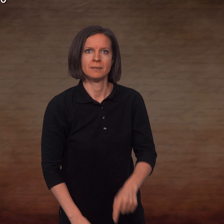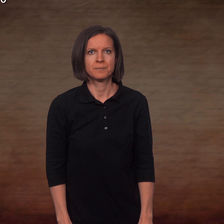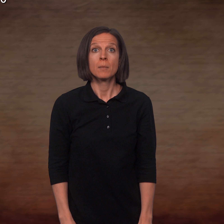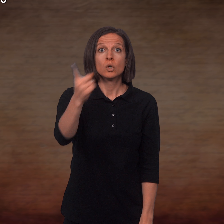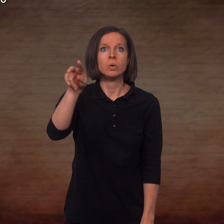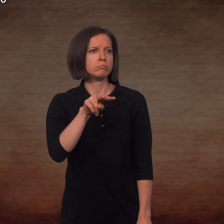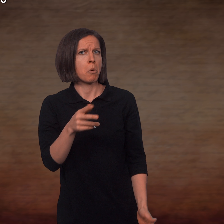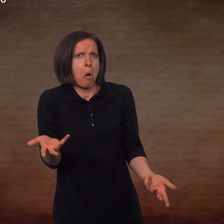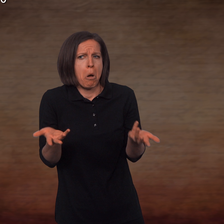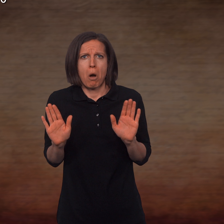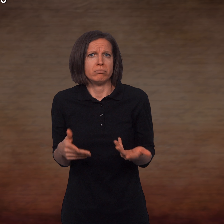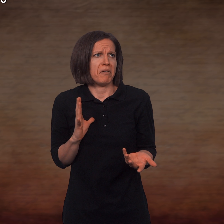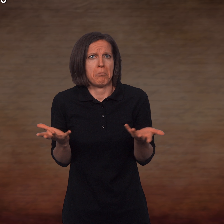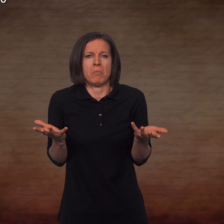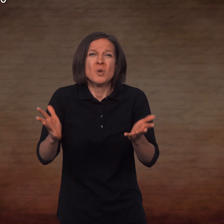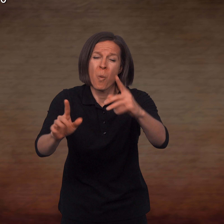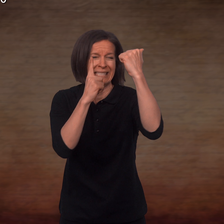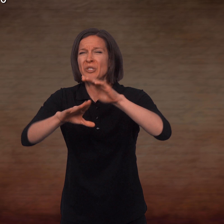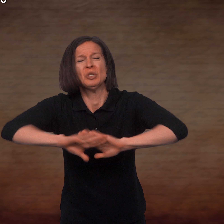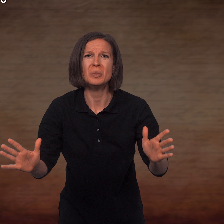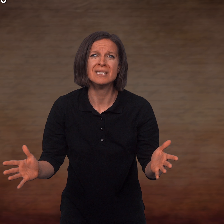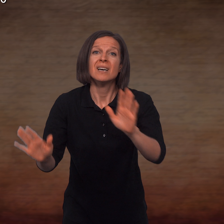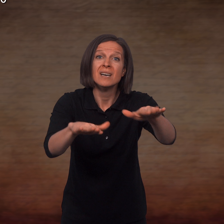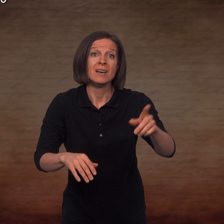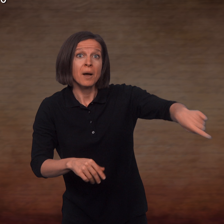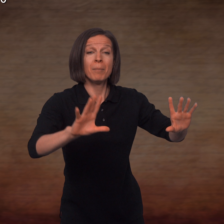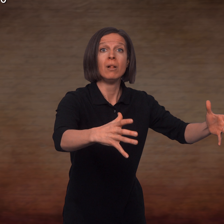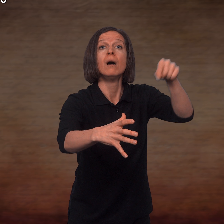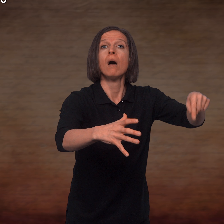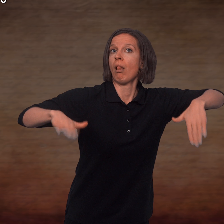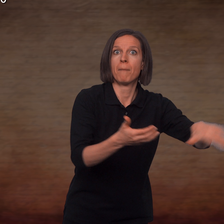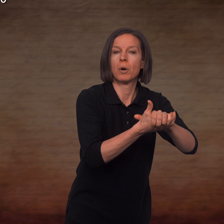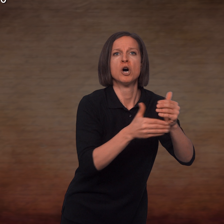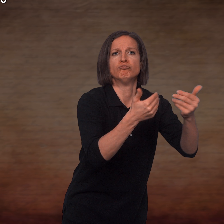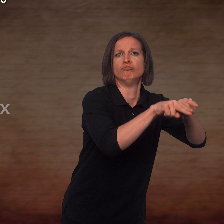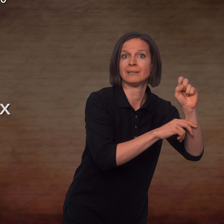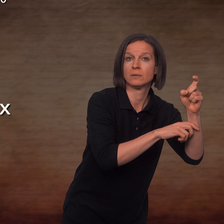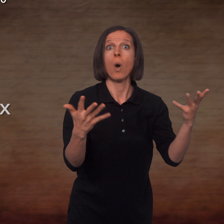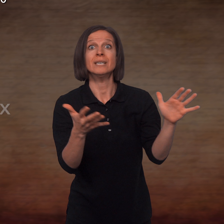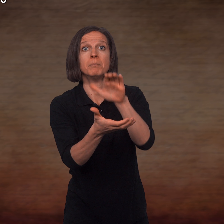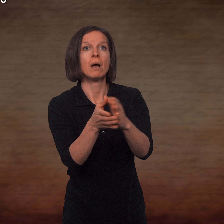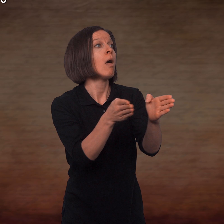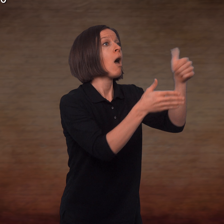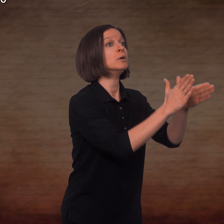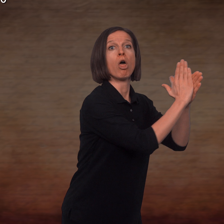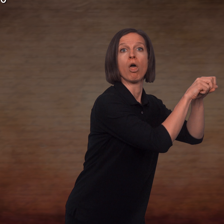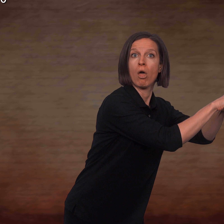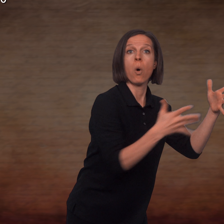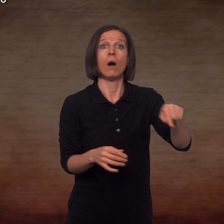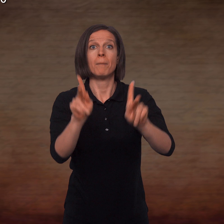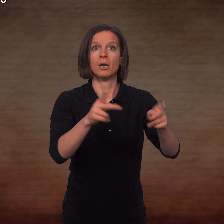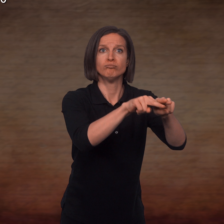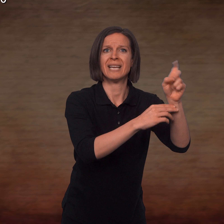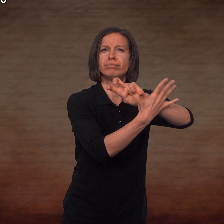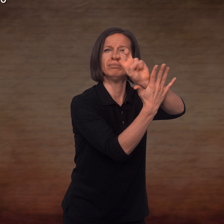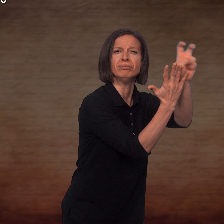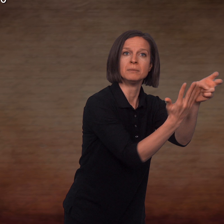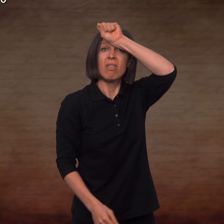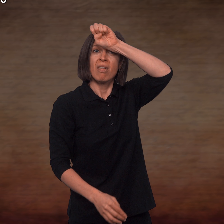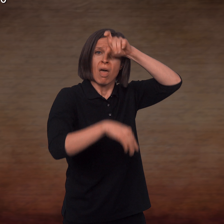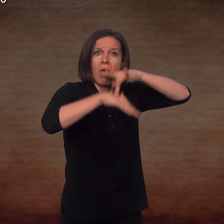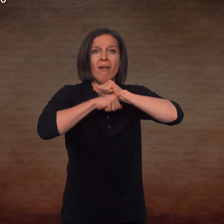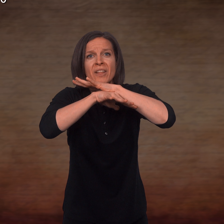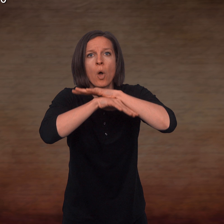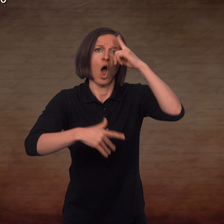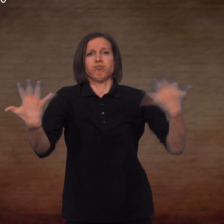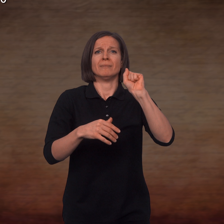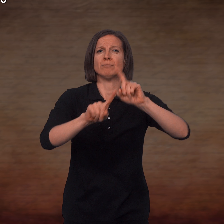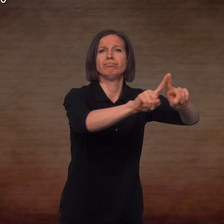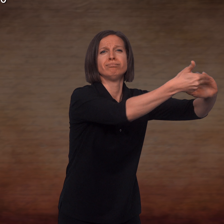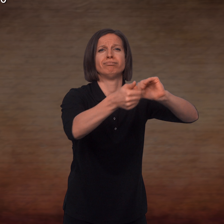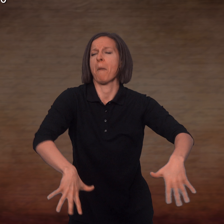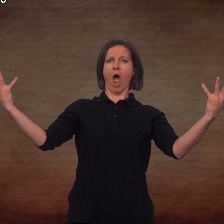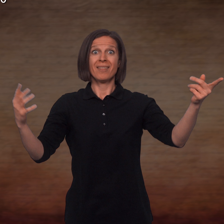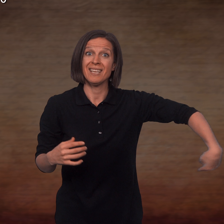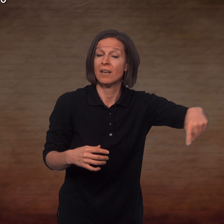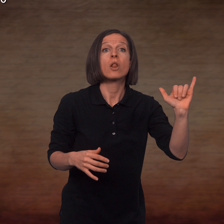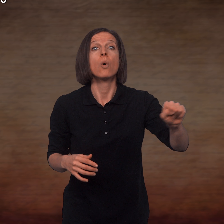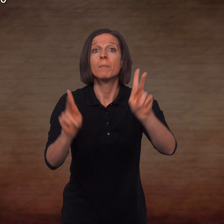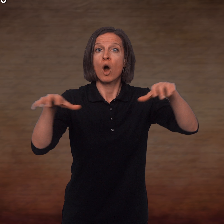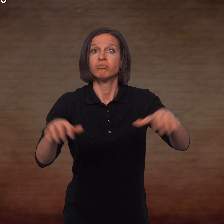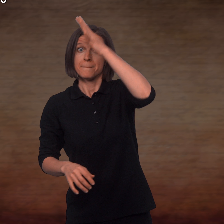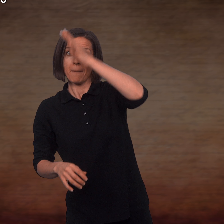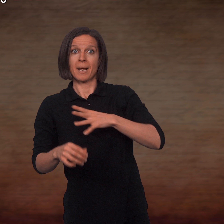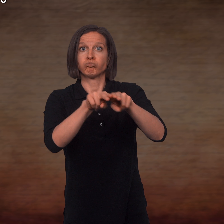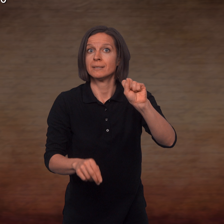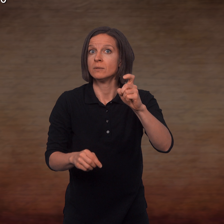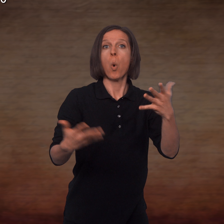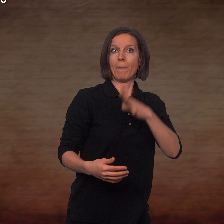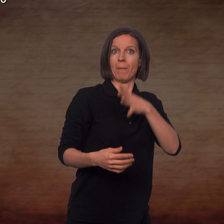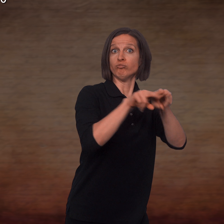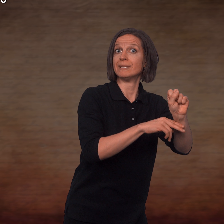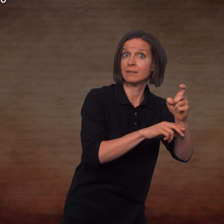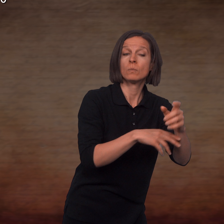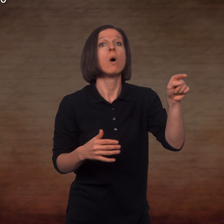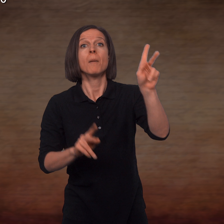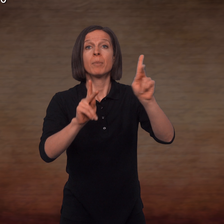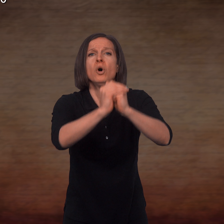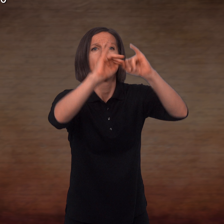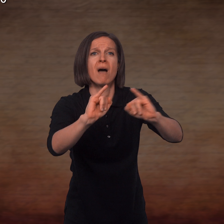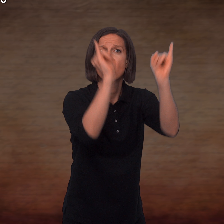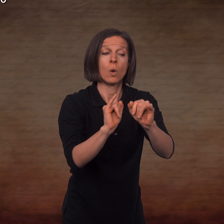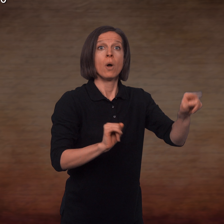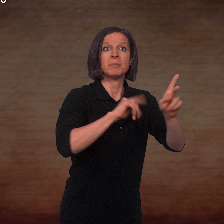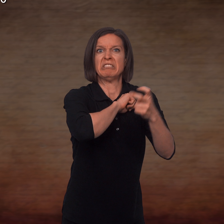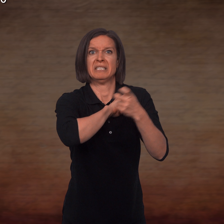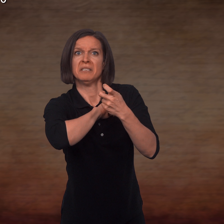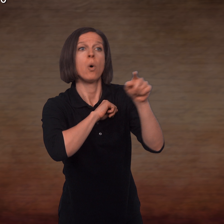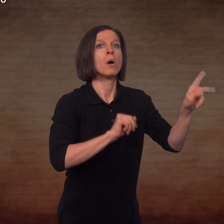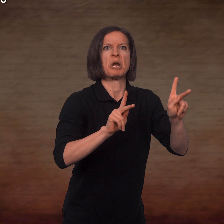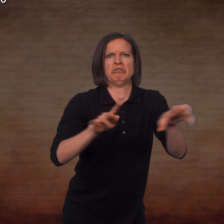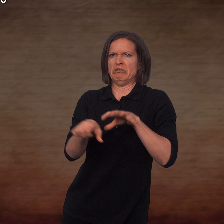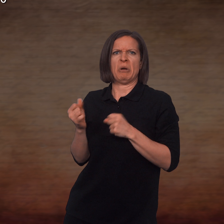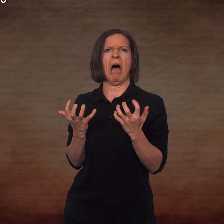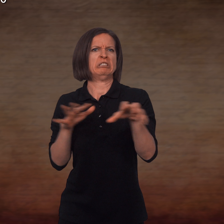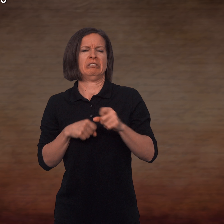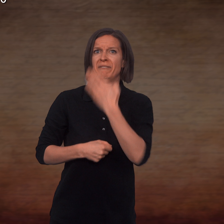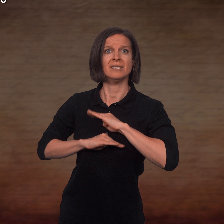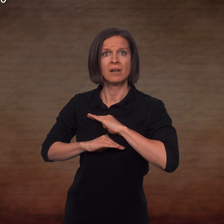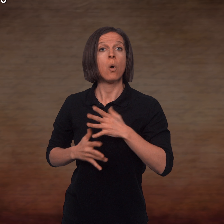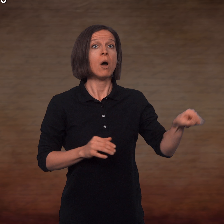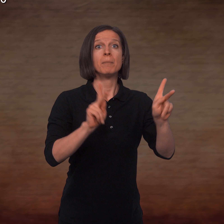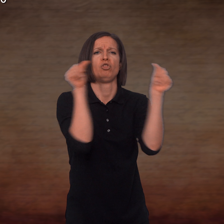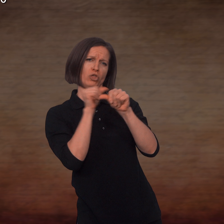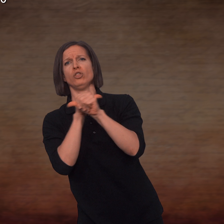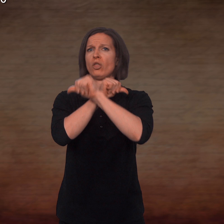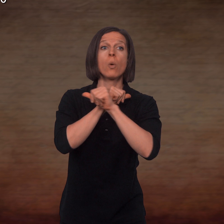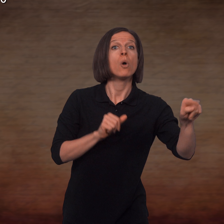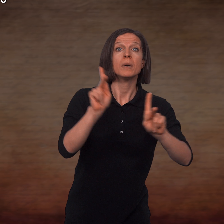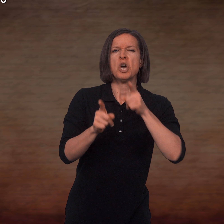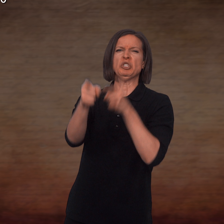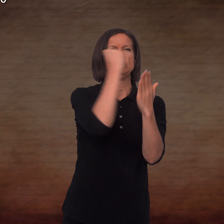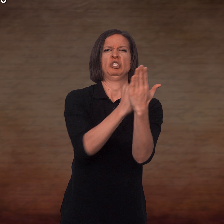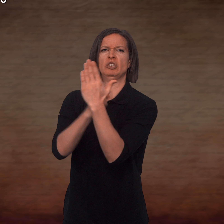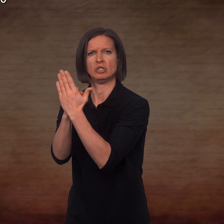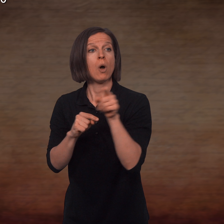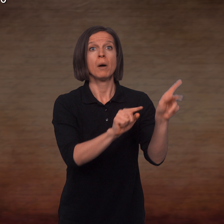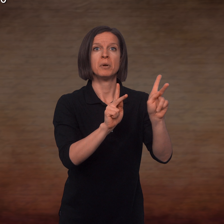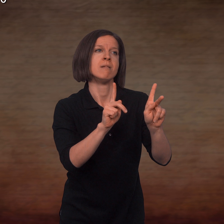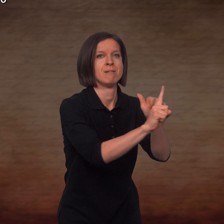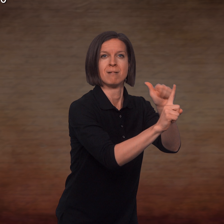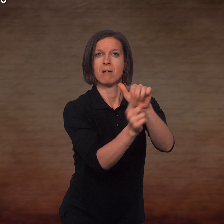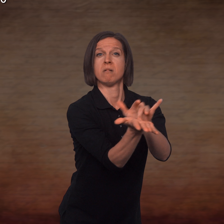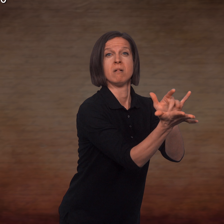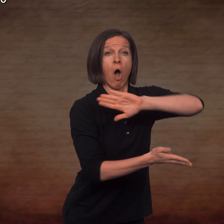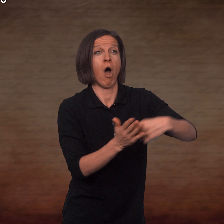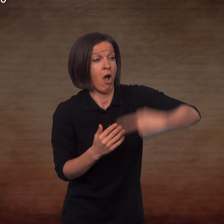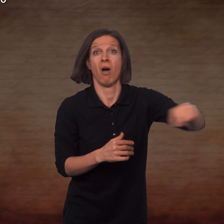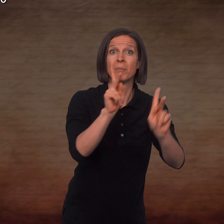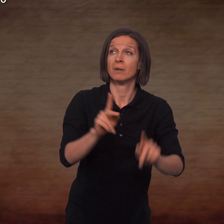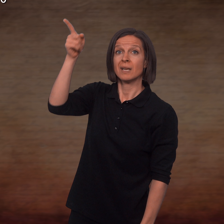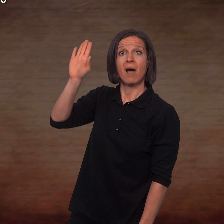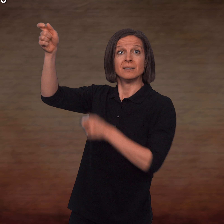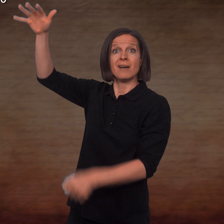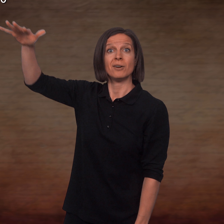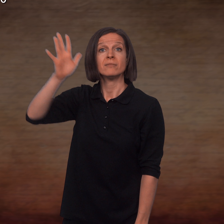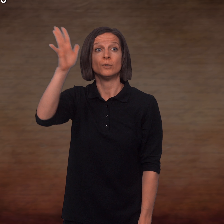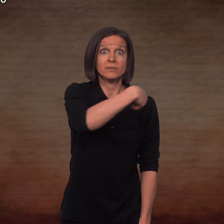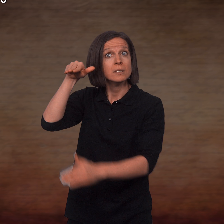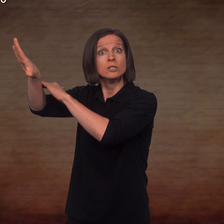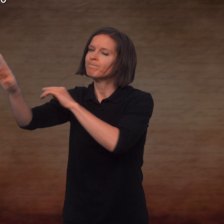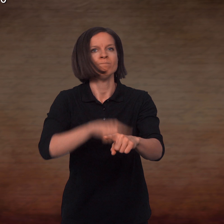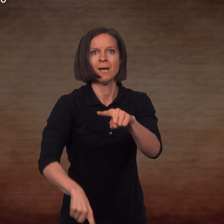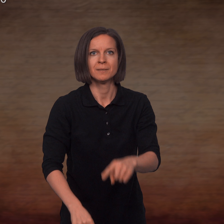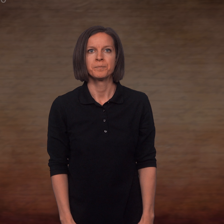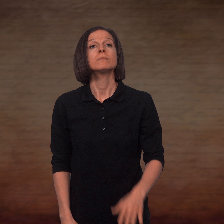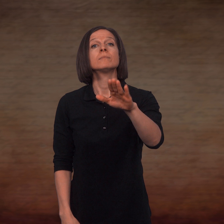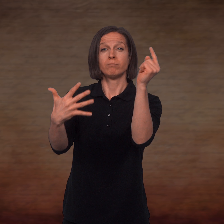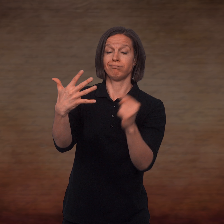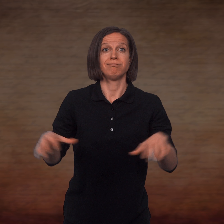Do not be deceived: Neither the sexually immoral, nor idolaters, nor adulterers, nor men who submit to or perform homosexual acts, nor thieves, nor the greedy, nor drunkards, nor verbal abusers, nor swindlers, will inherit the kingdom of God.